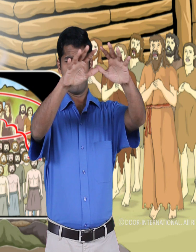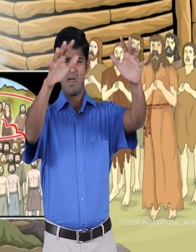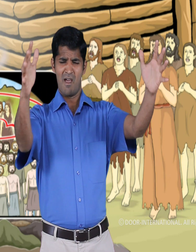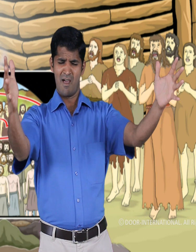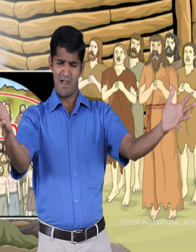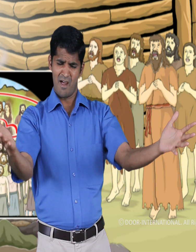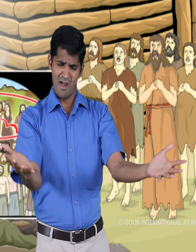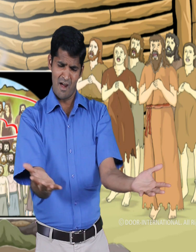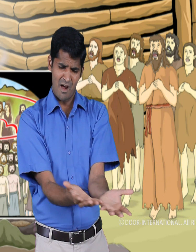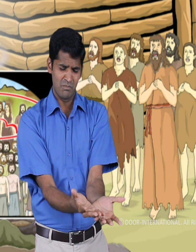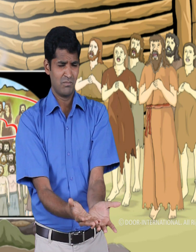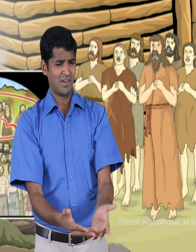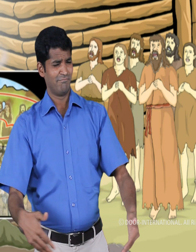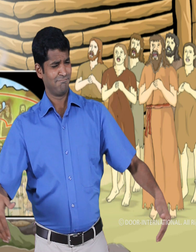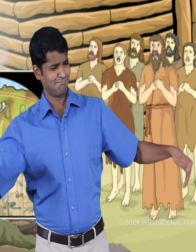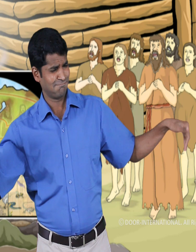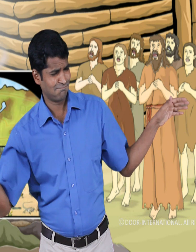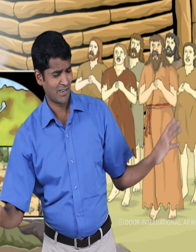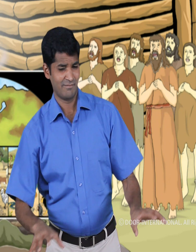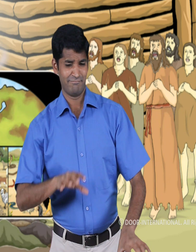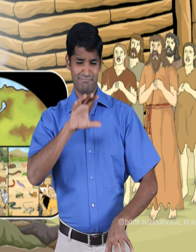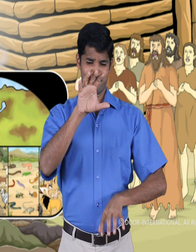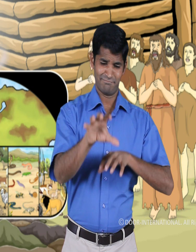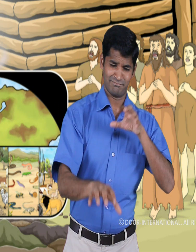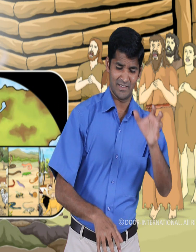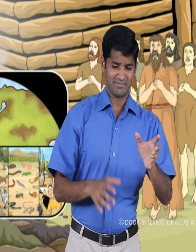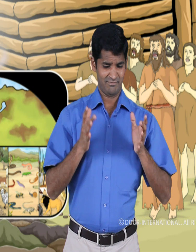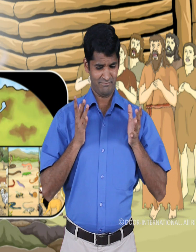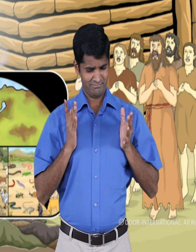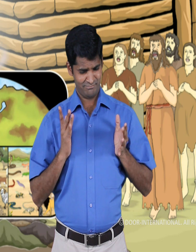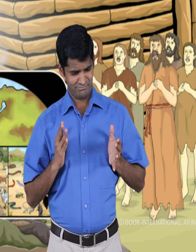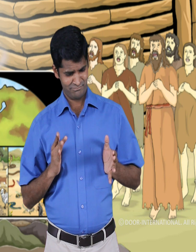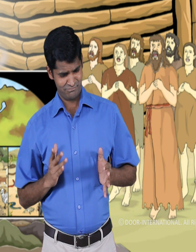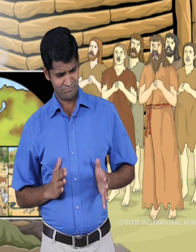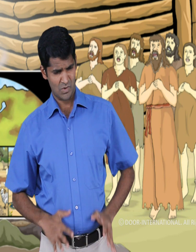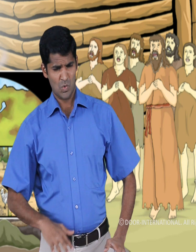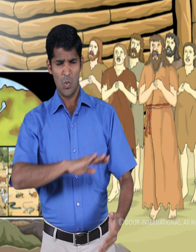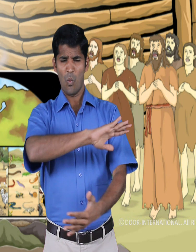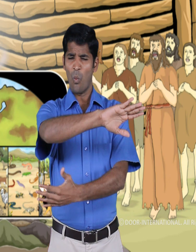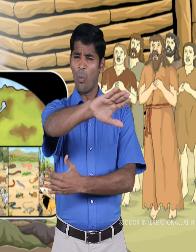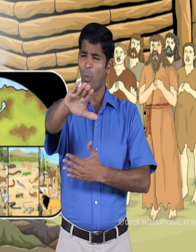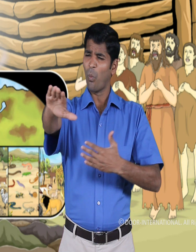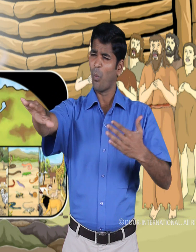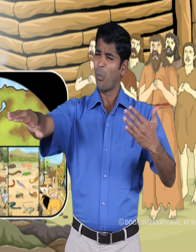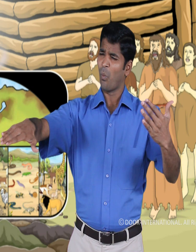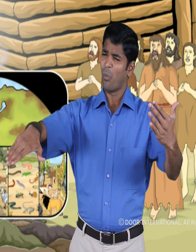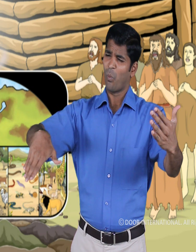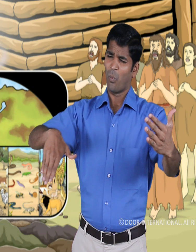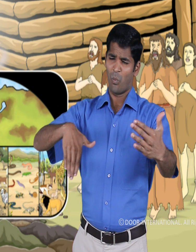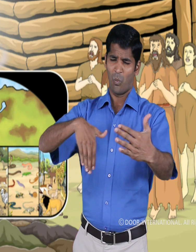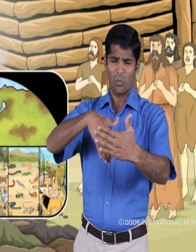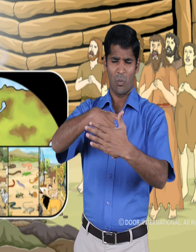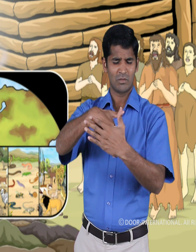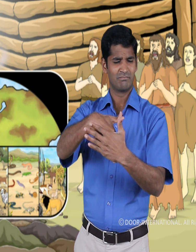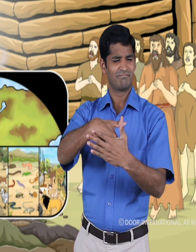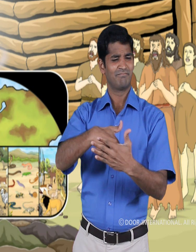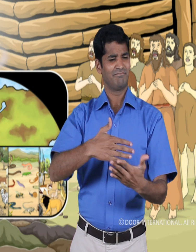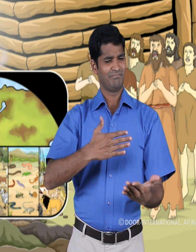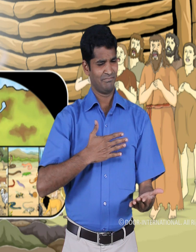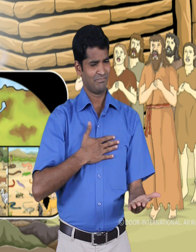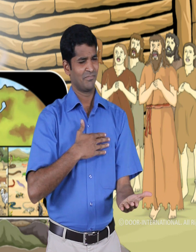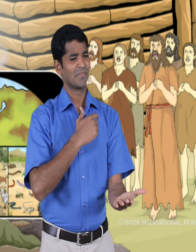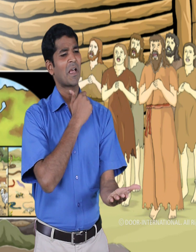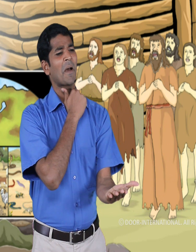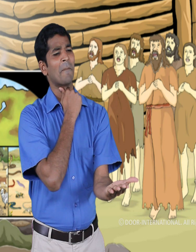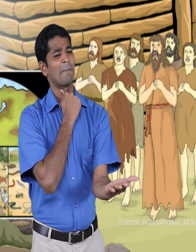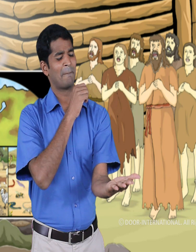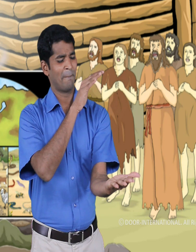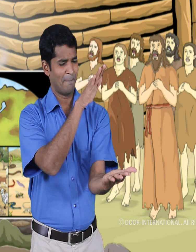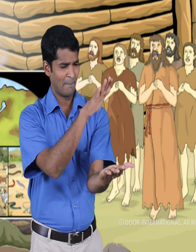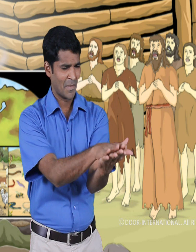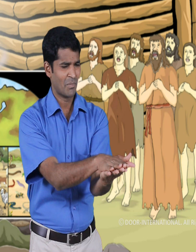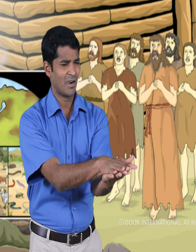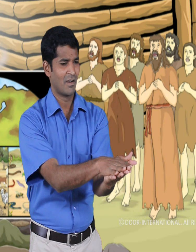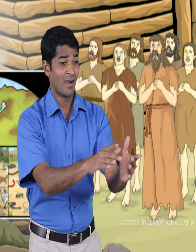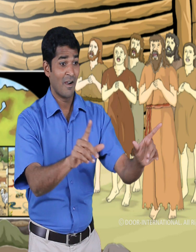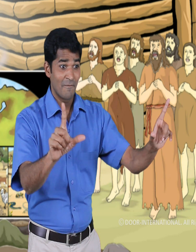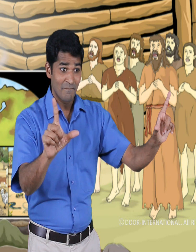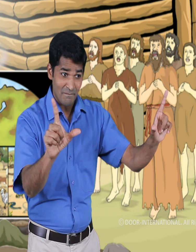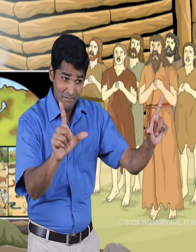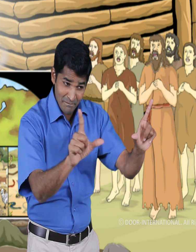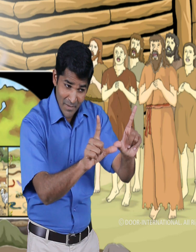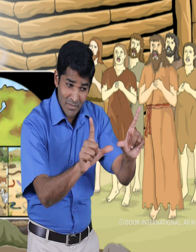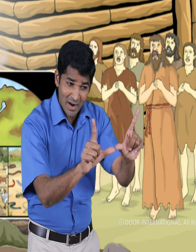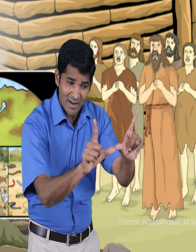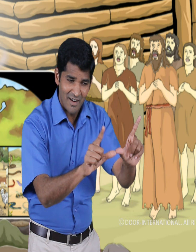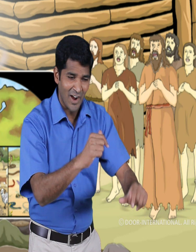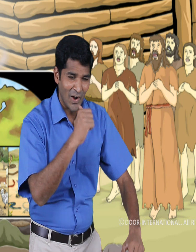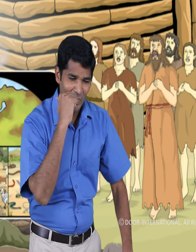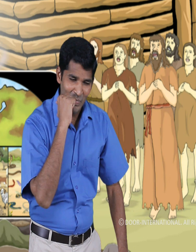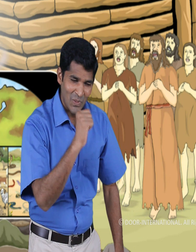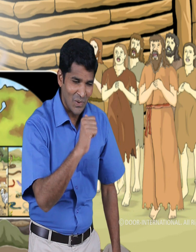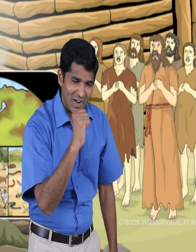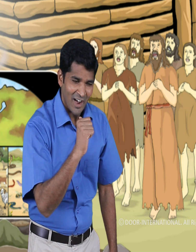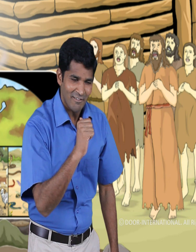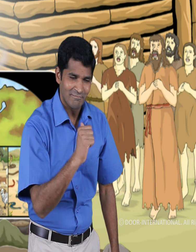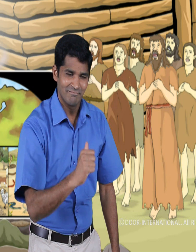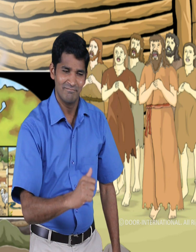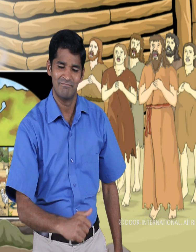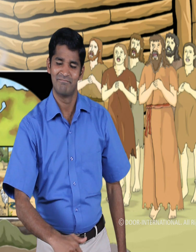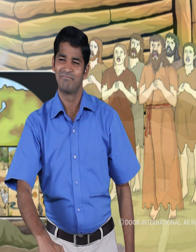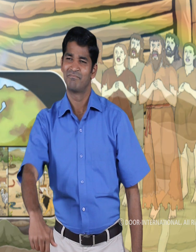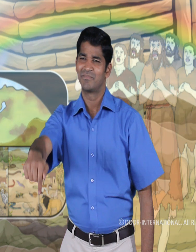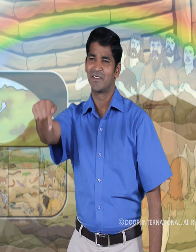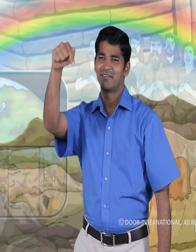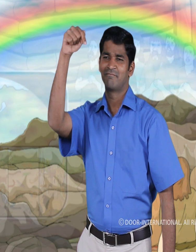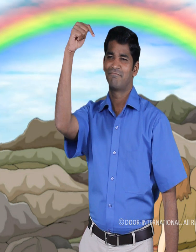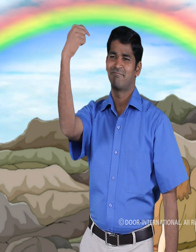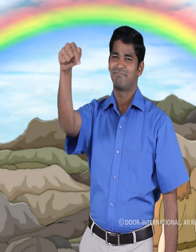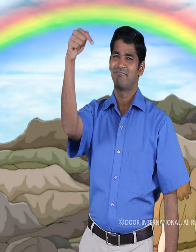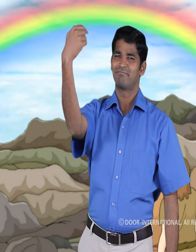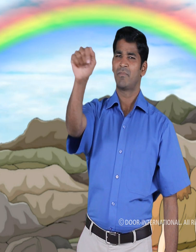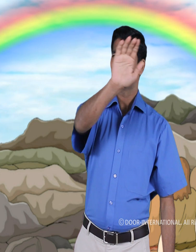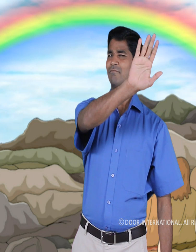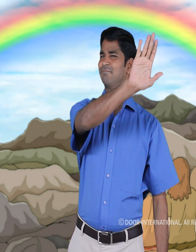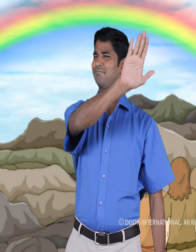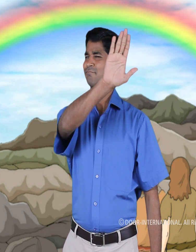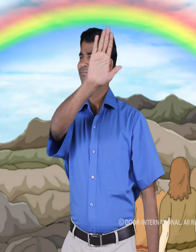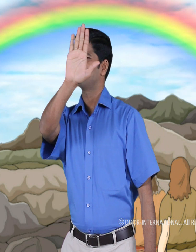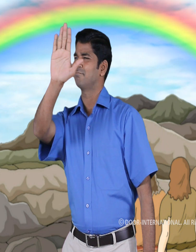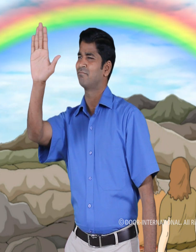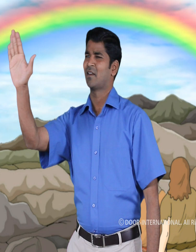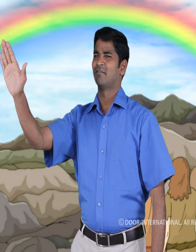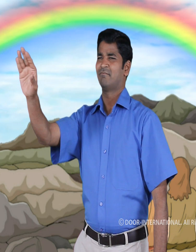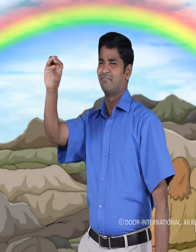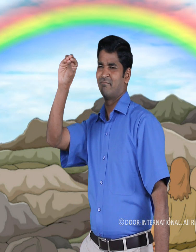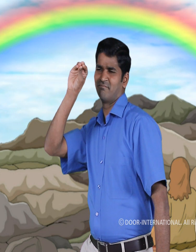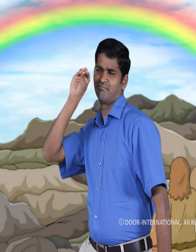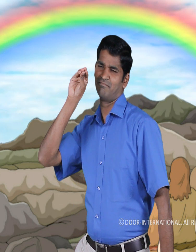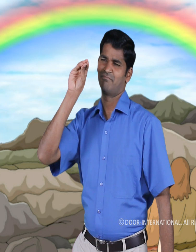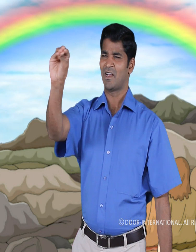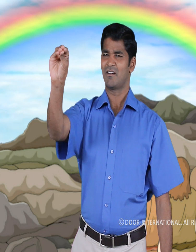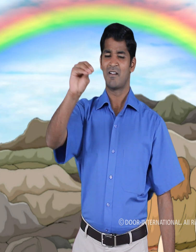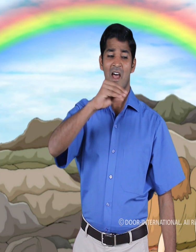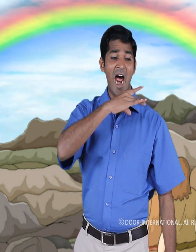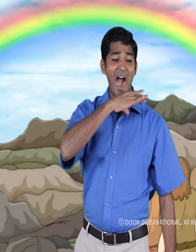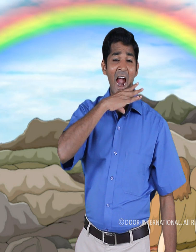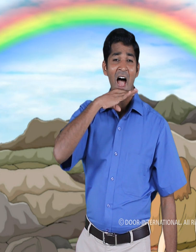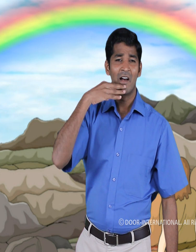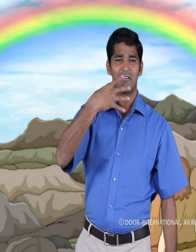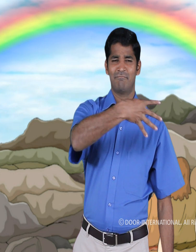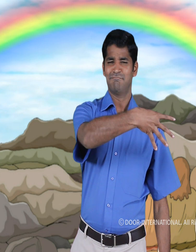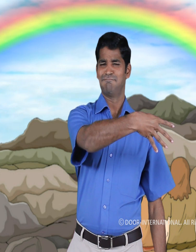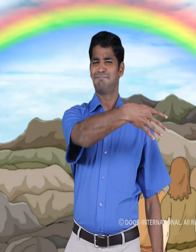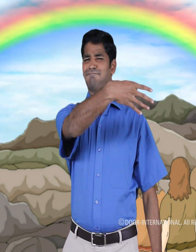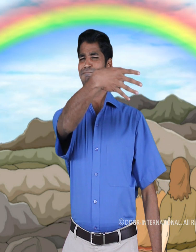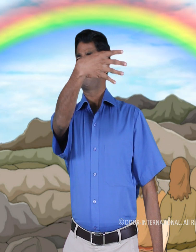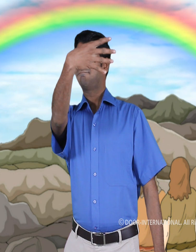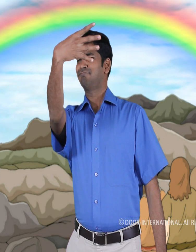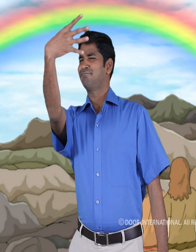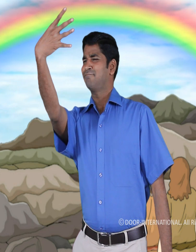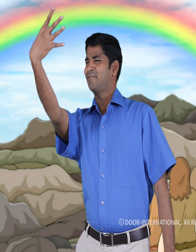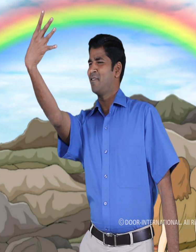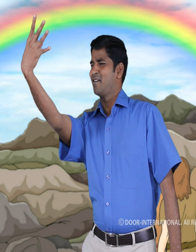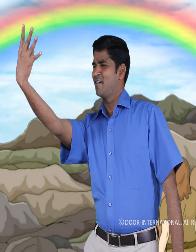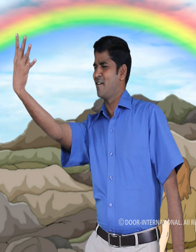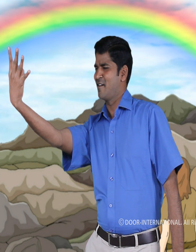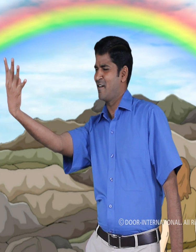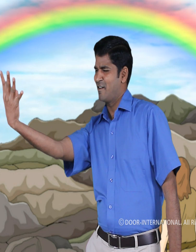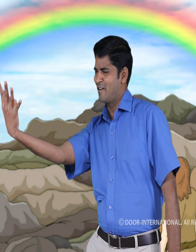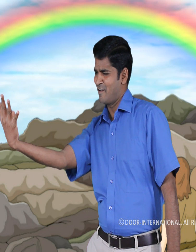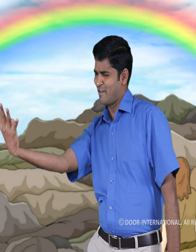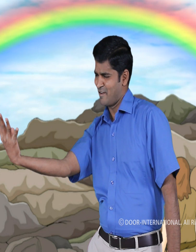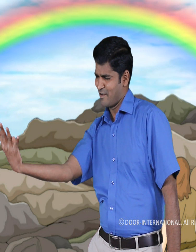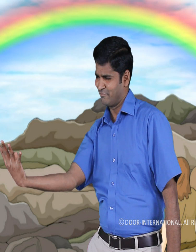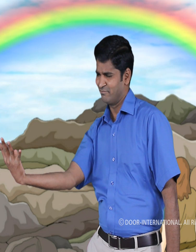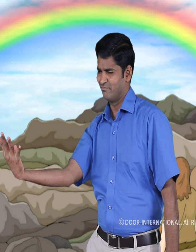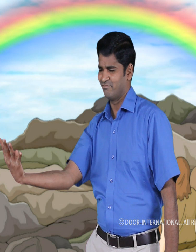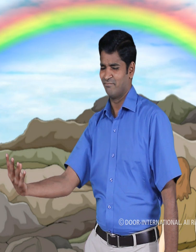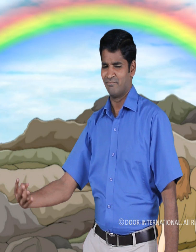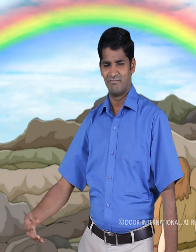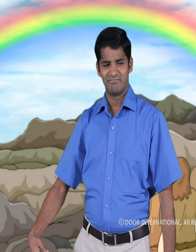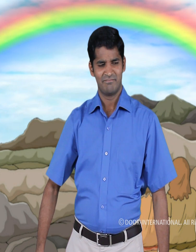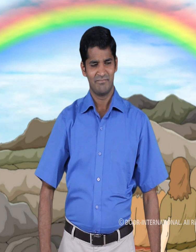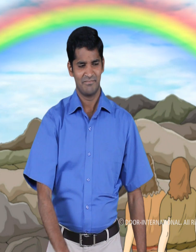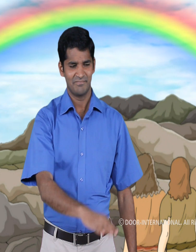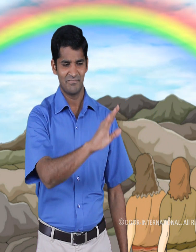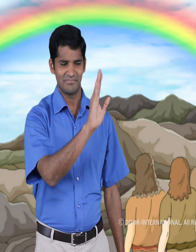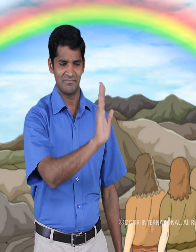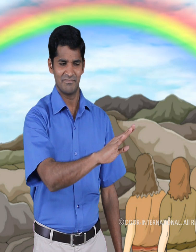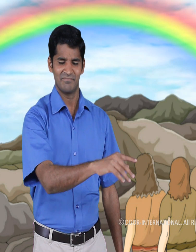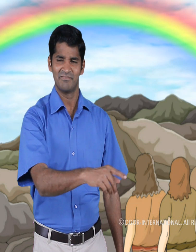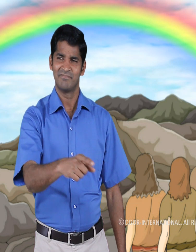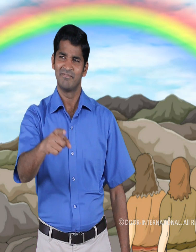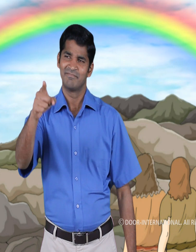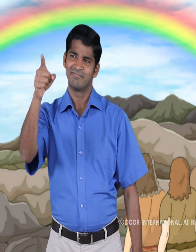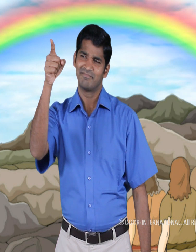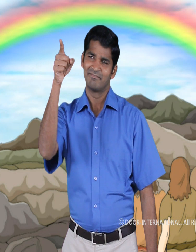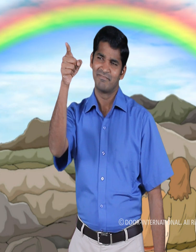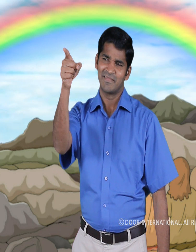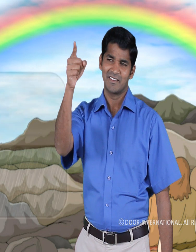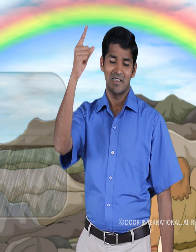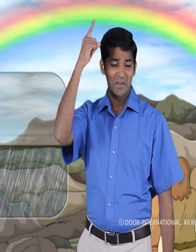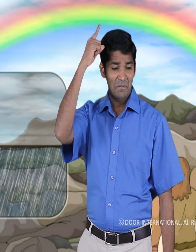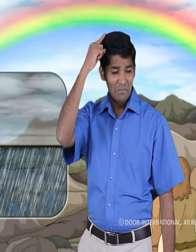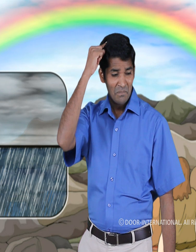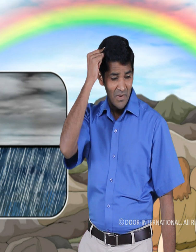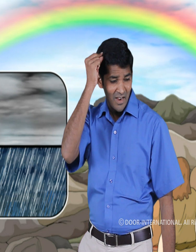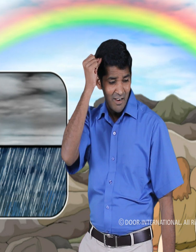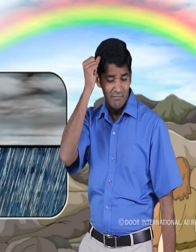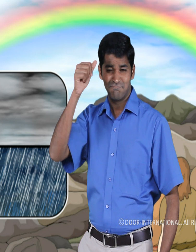spread out across the earth and multiply upon it.” Then God said to Noah and his sons with him, “Behold, I now establish My covenant with you and your descendants after you, and with every living creature that was with you—the birds, the livestock, and every beast of the earth—every living thing that came out of the ark. And I establish My covenant with you: Never again will all life be cut off by the waters of a flood; never again will there be a flood to destroy the earth.” And God said, “This is the sign of the covenant I am making between Me and you and every living creature with you, a covenant for all generations to come: I have set My rainbow in the clouds, and it will be a sign of the covenant between Me and the earth.